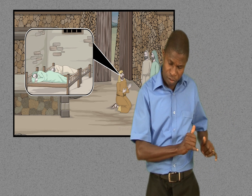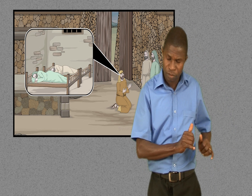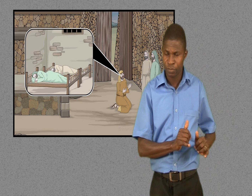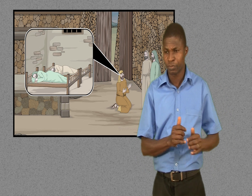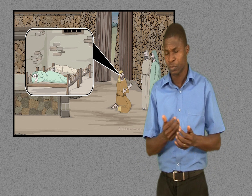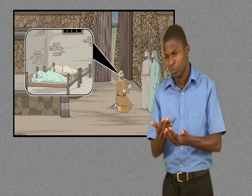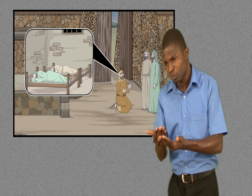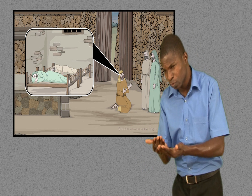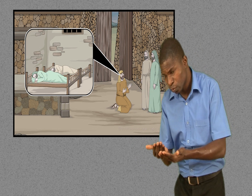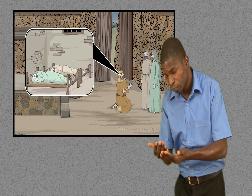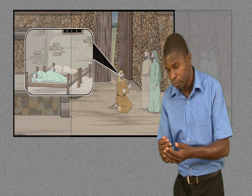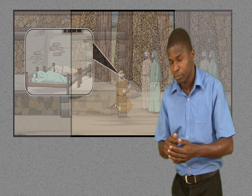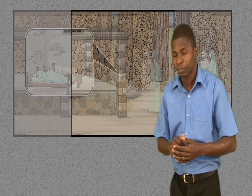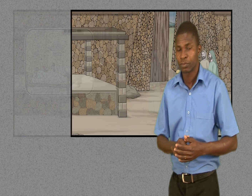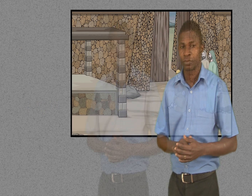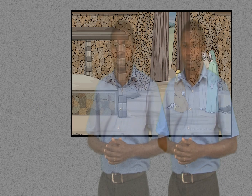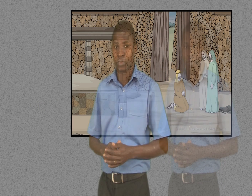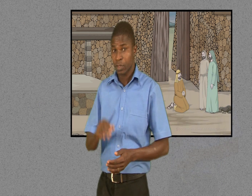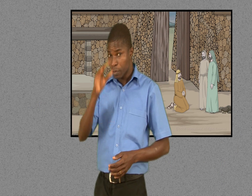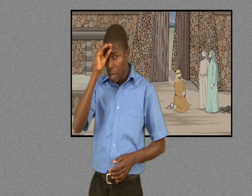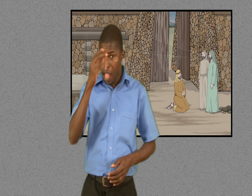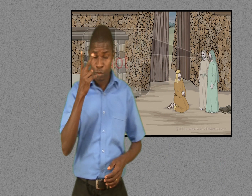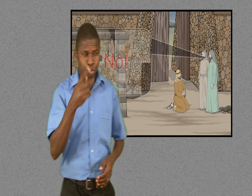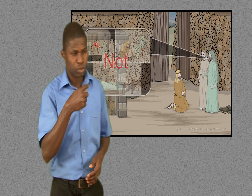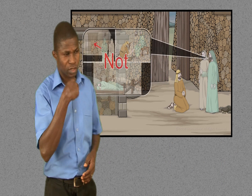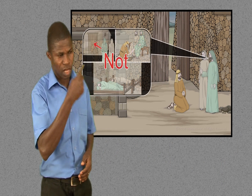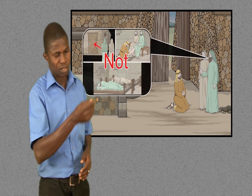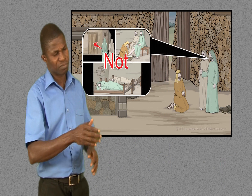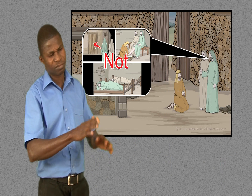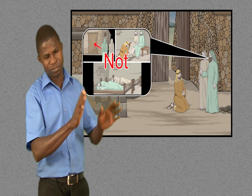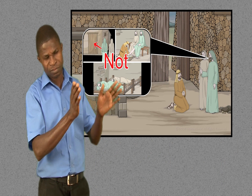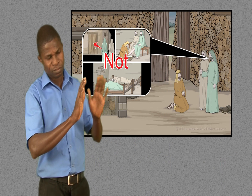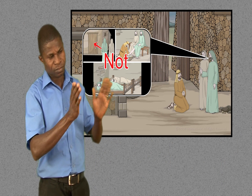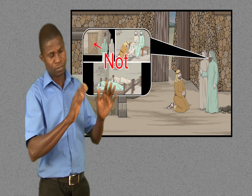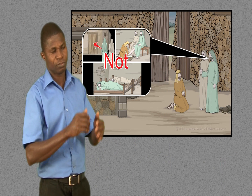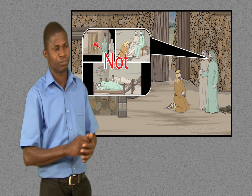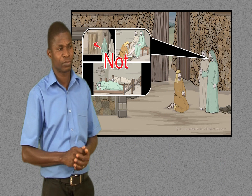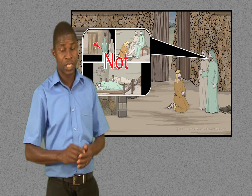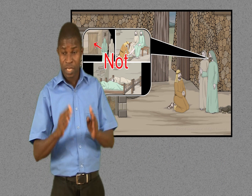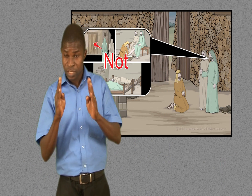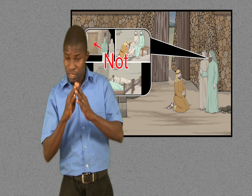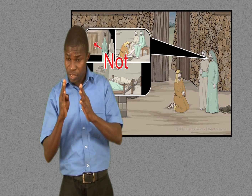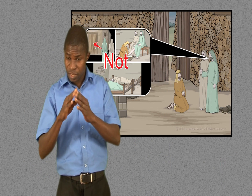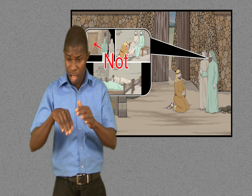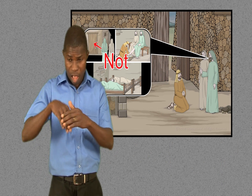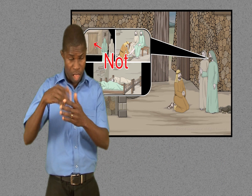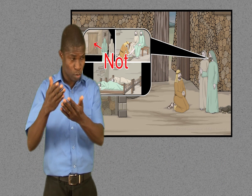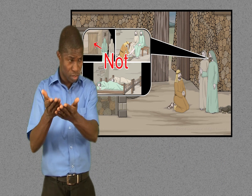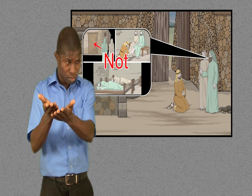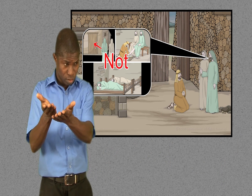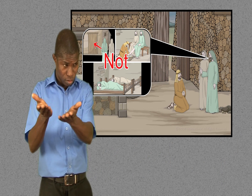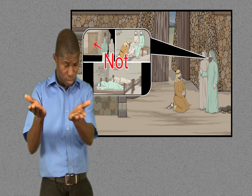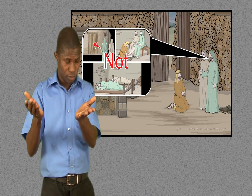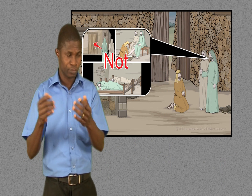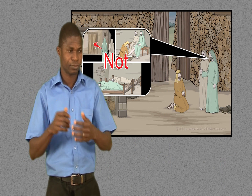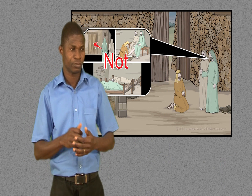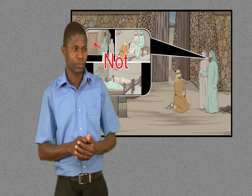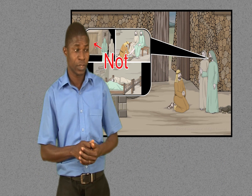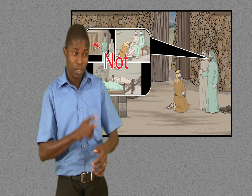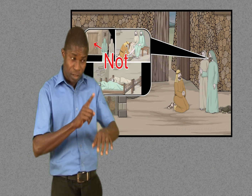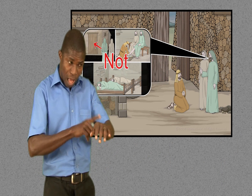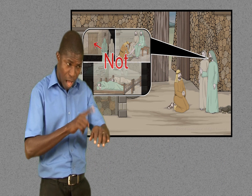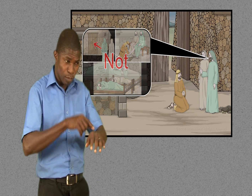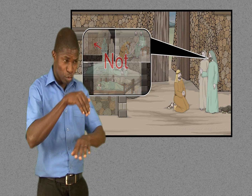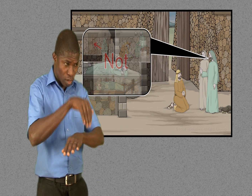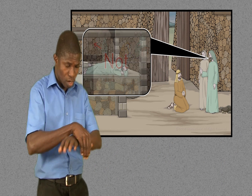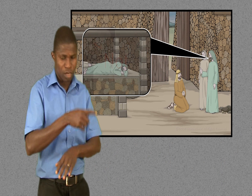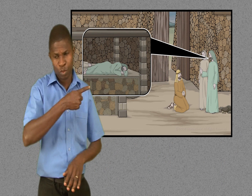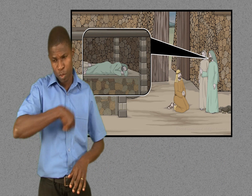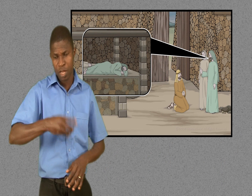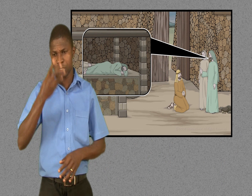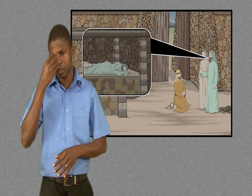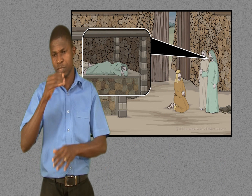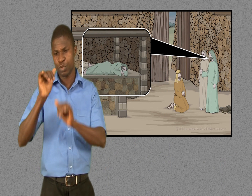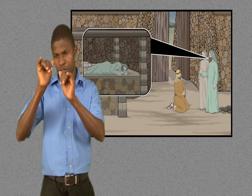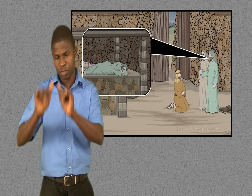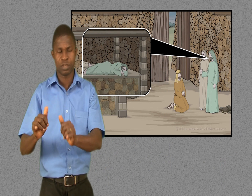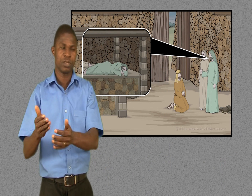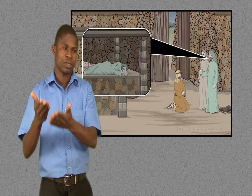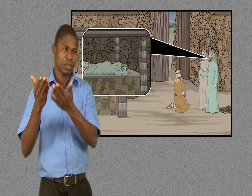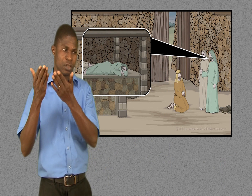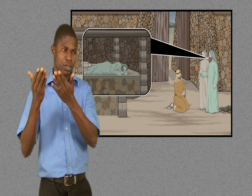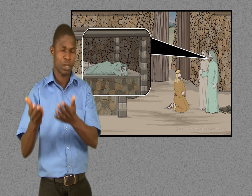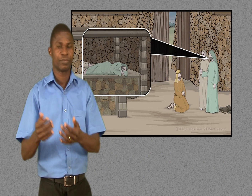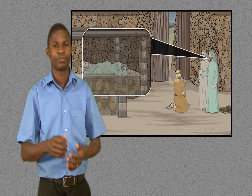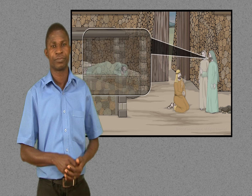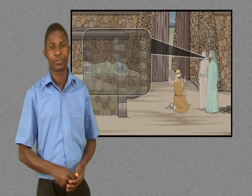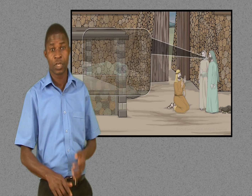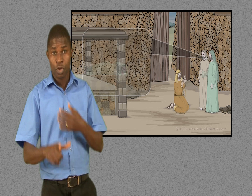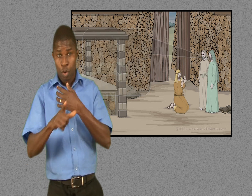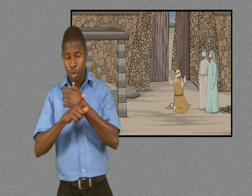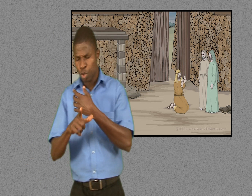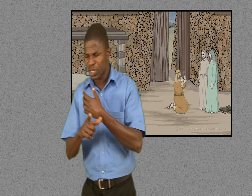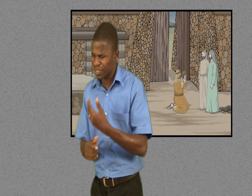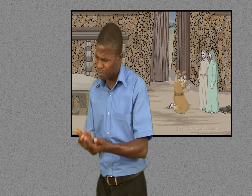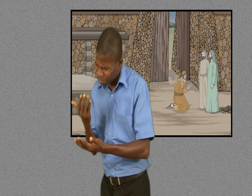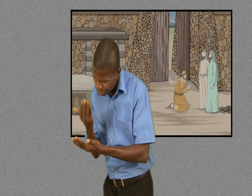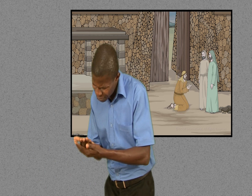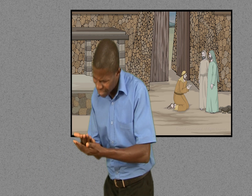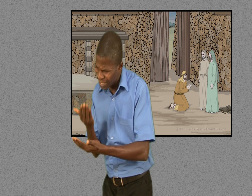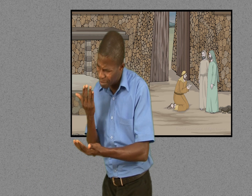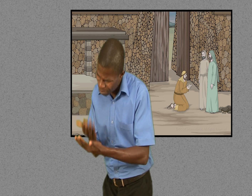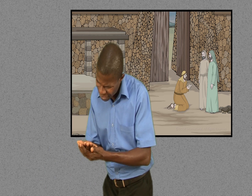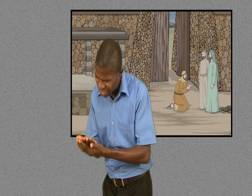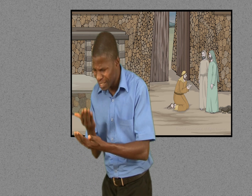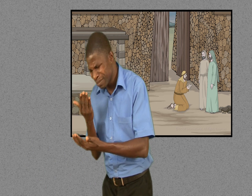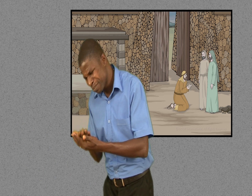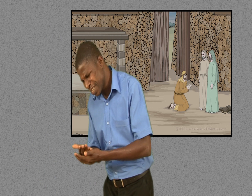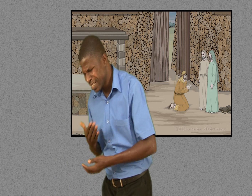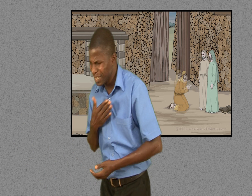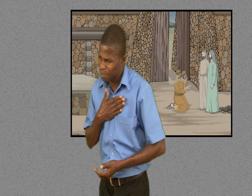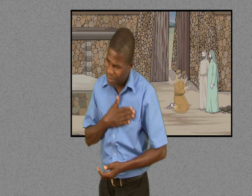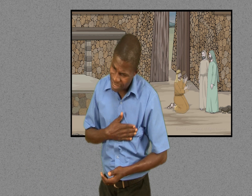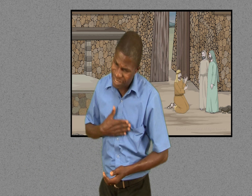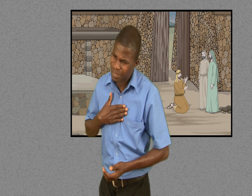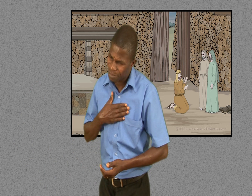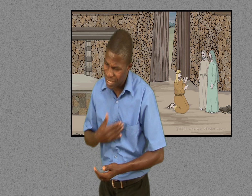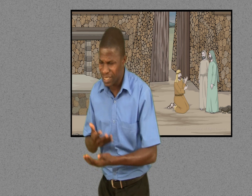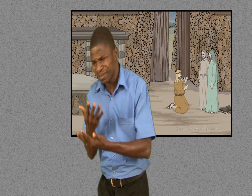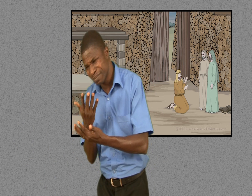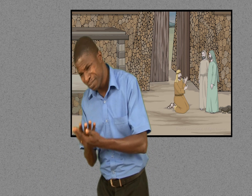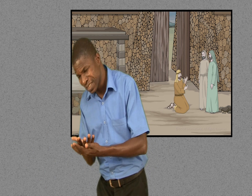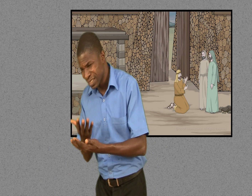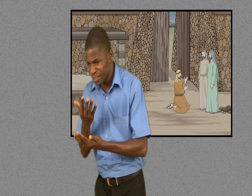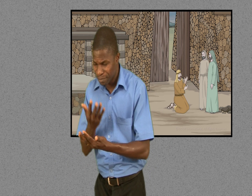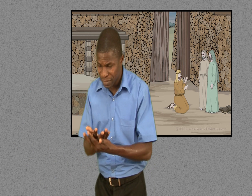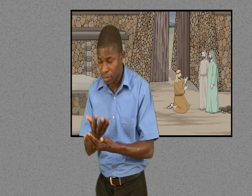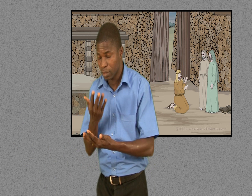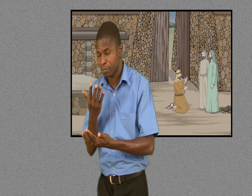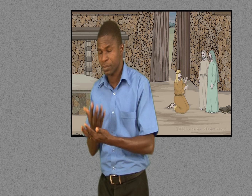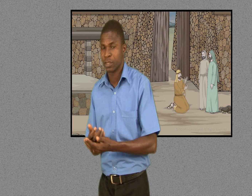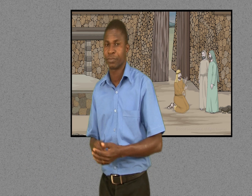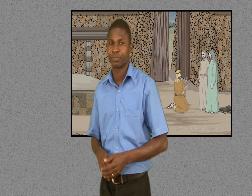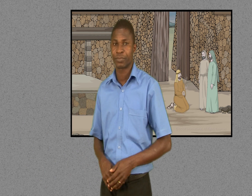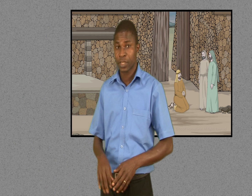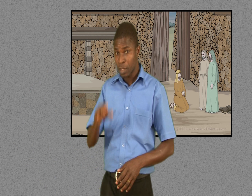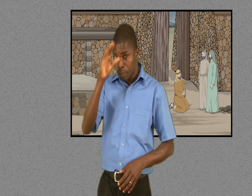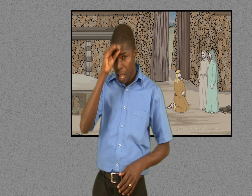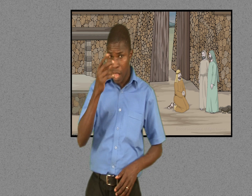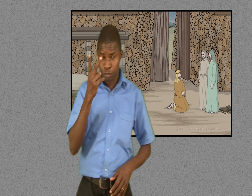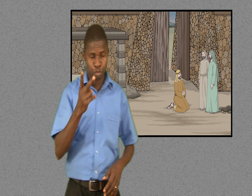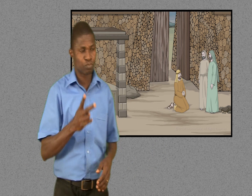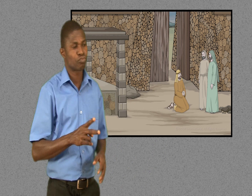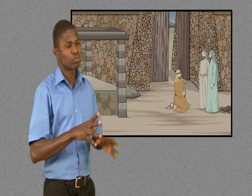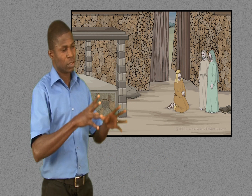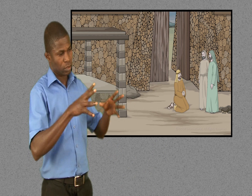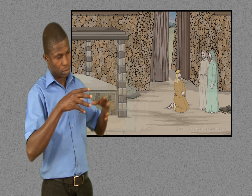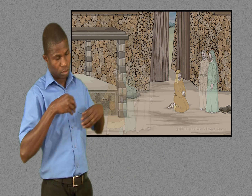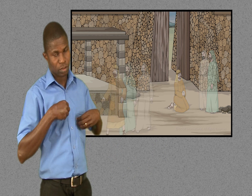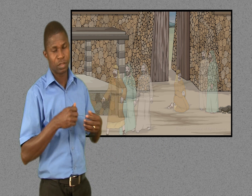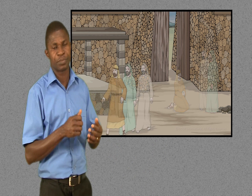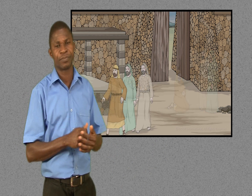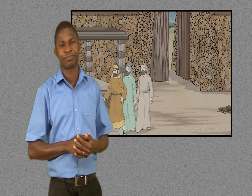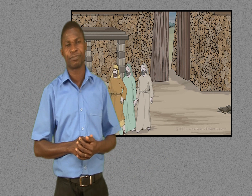“No,” they answered, “we will spend the night in the square.”